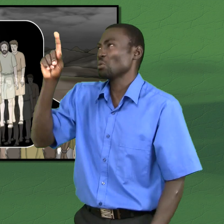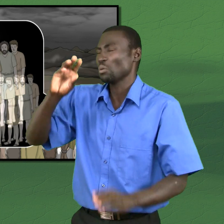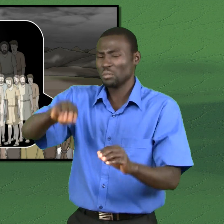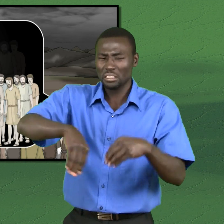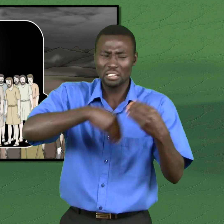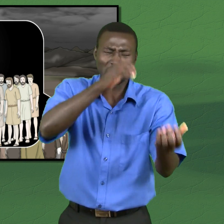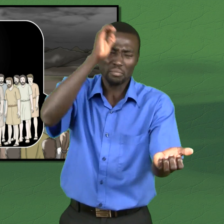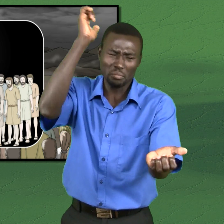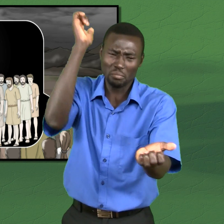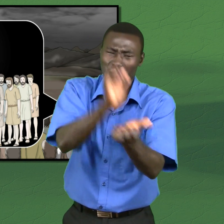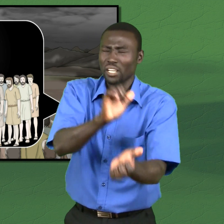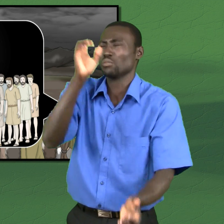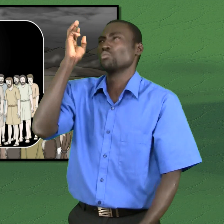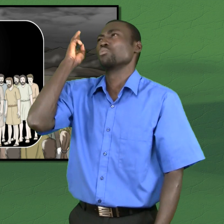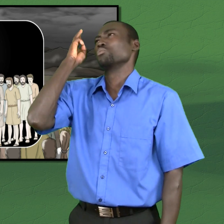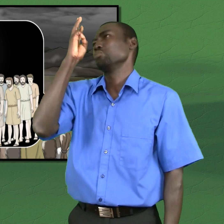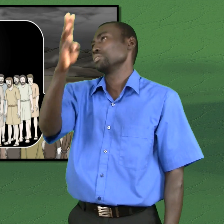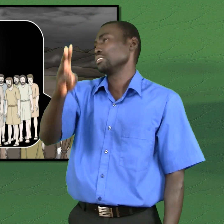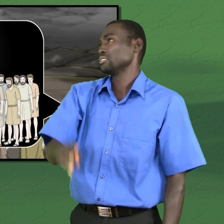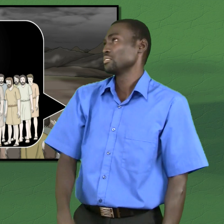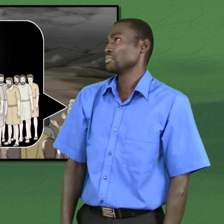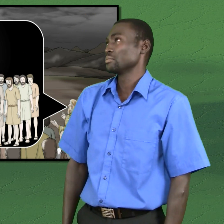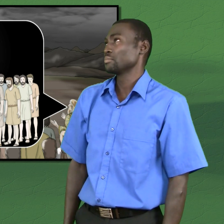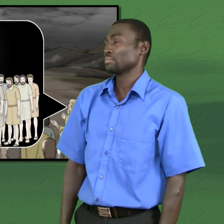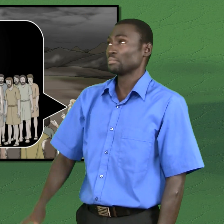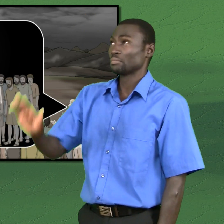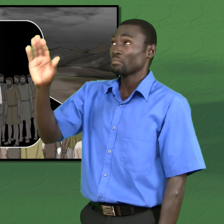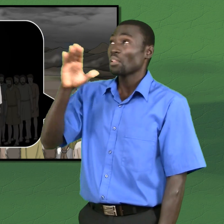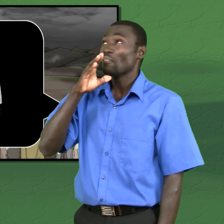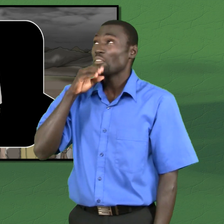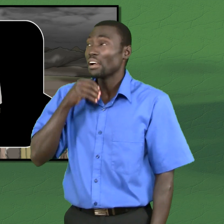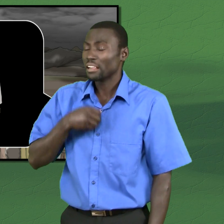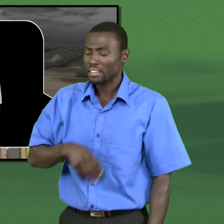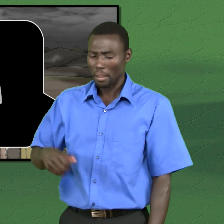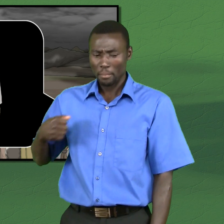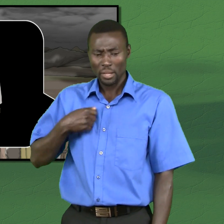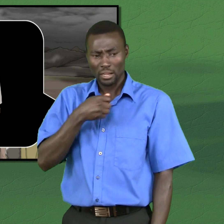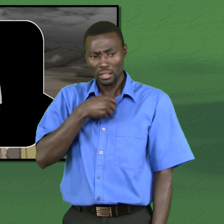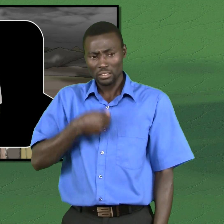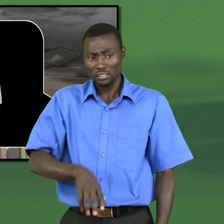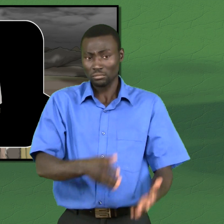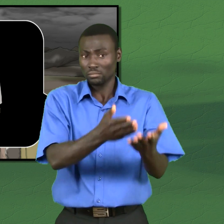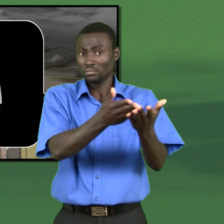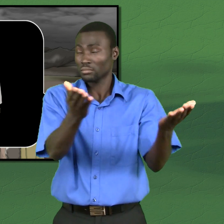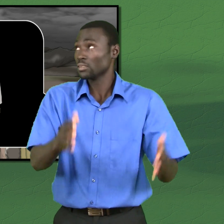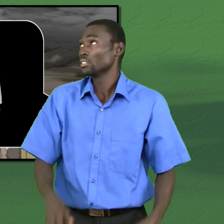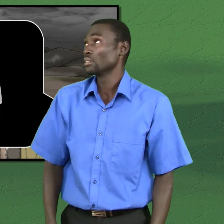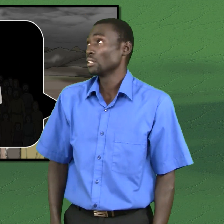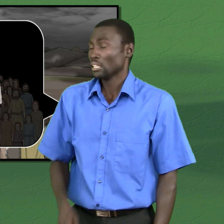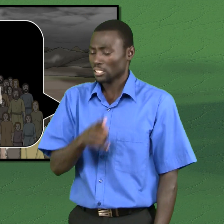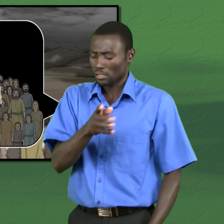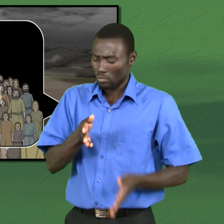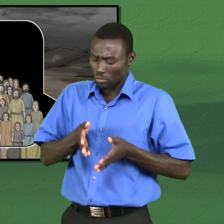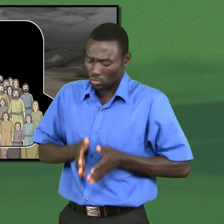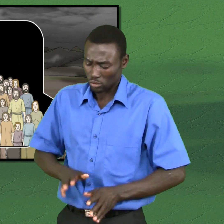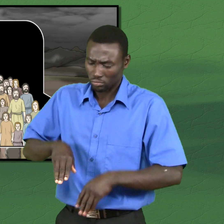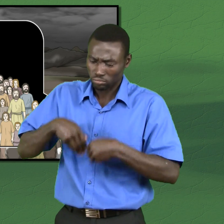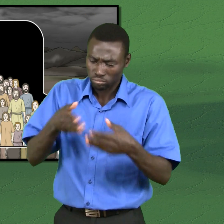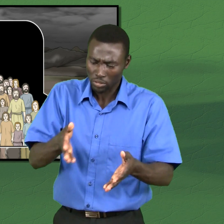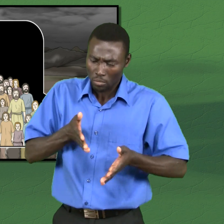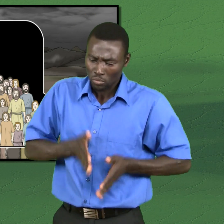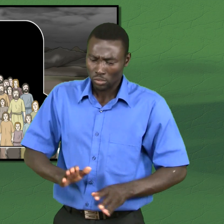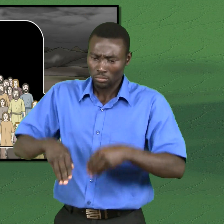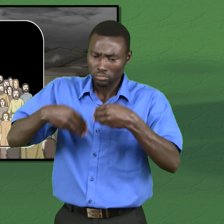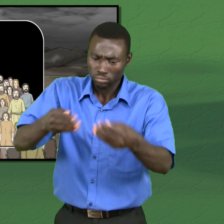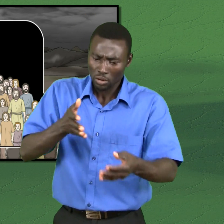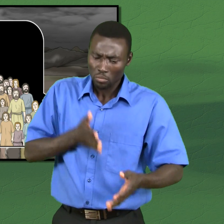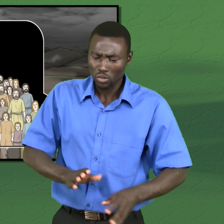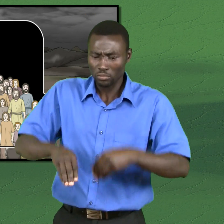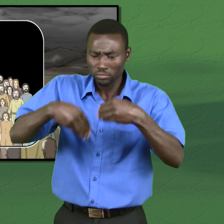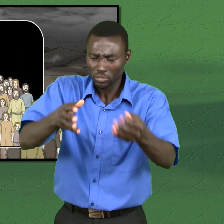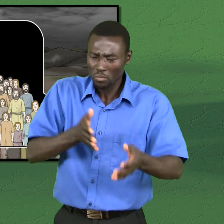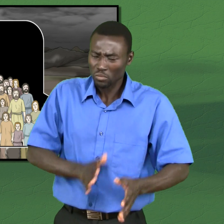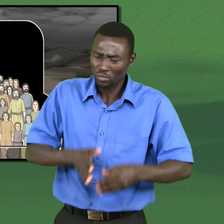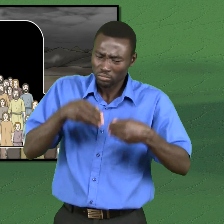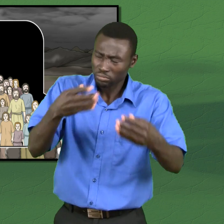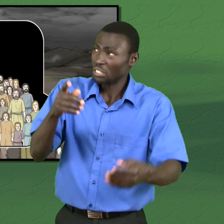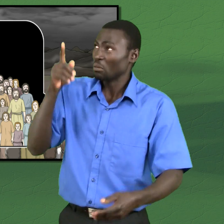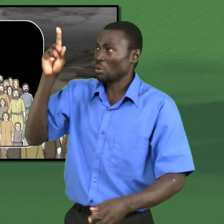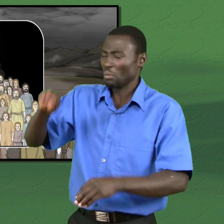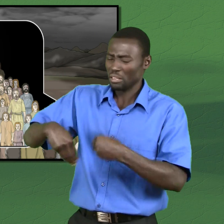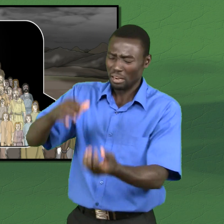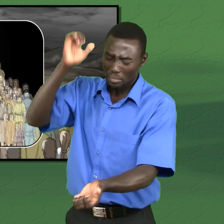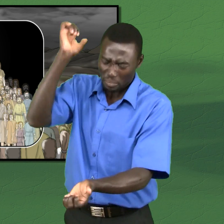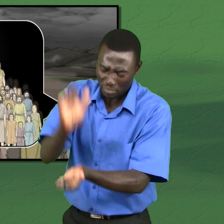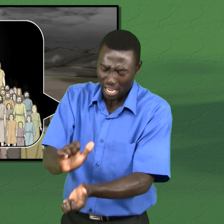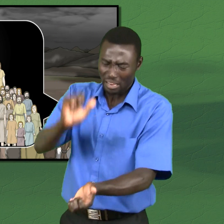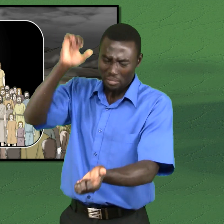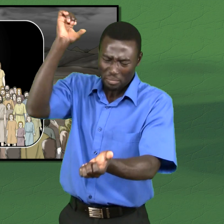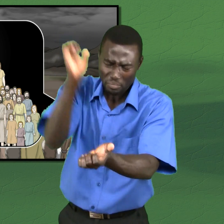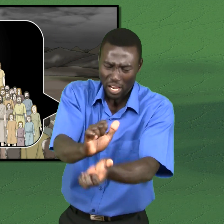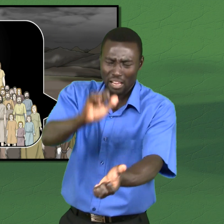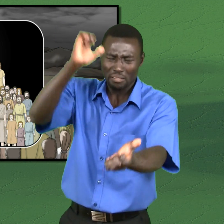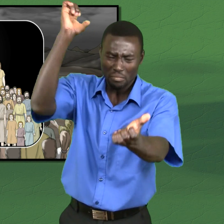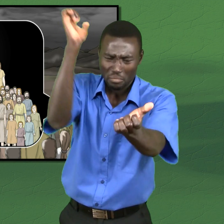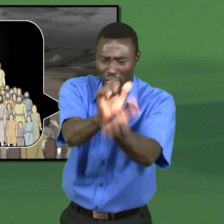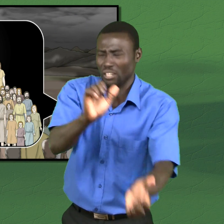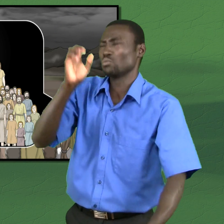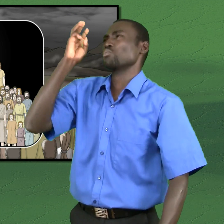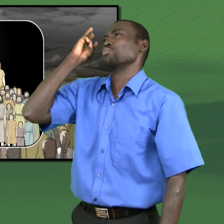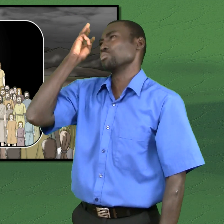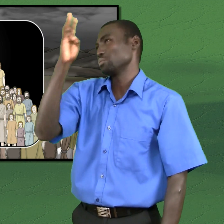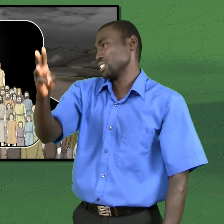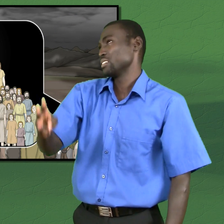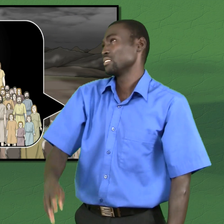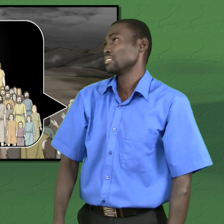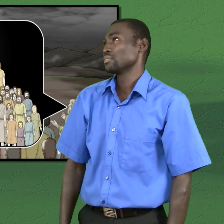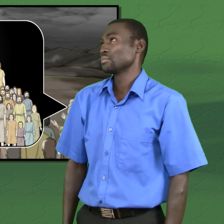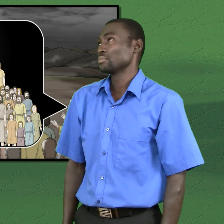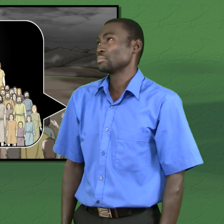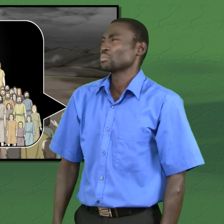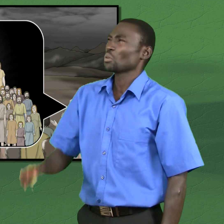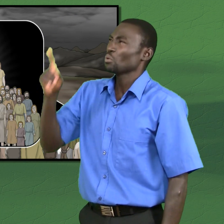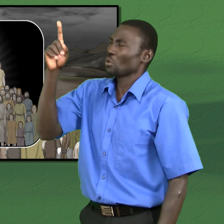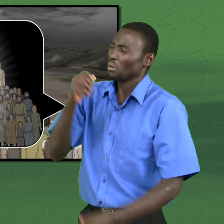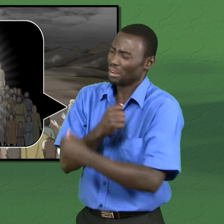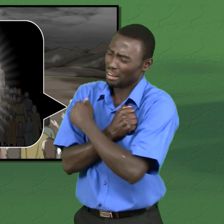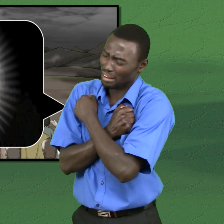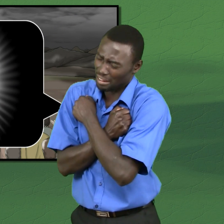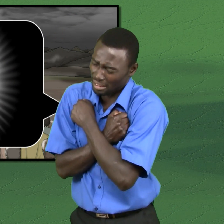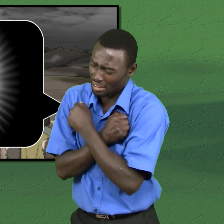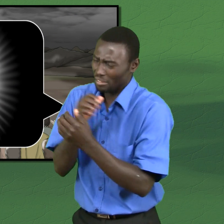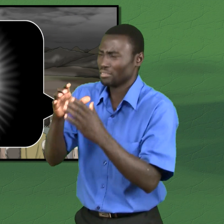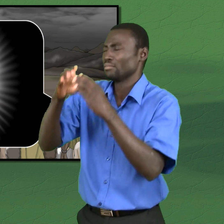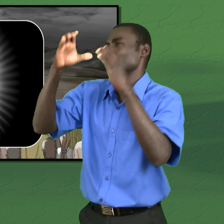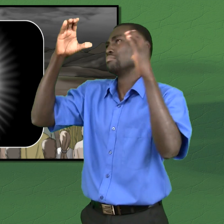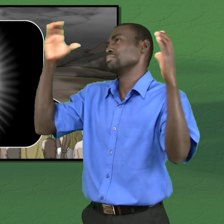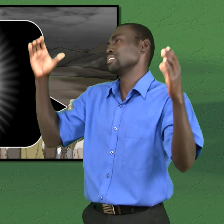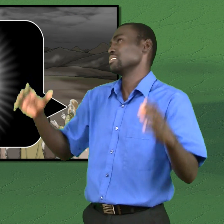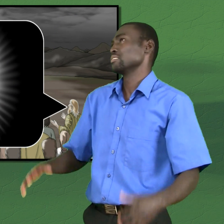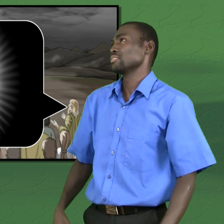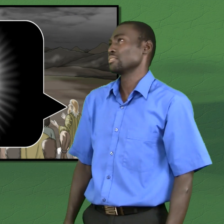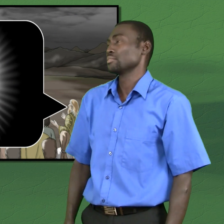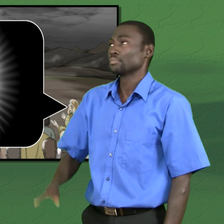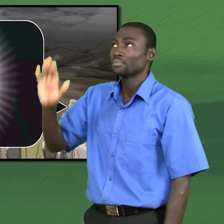He will visit the iniquity of the fathers upon their children to the third and fourth generation.’